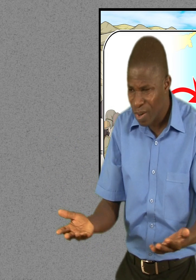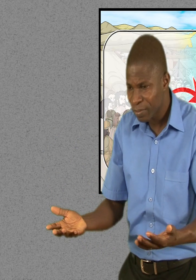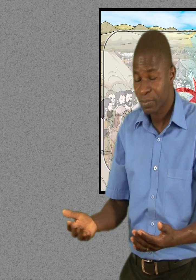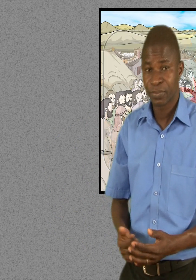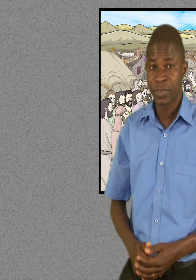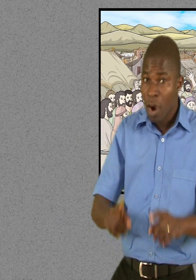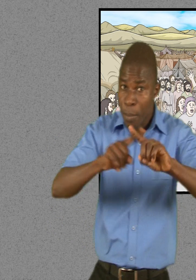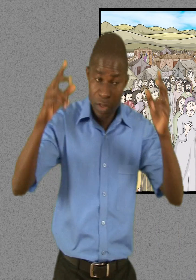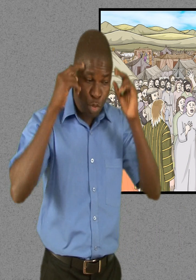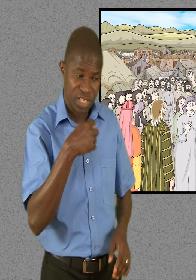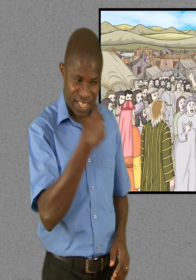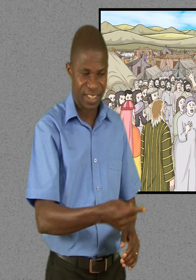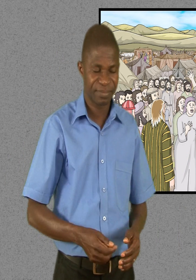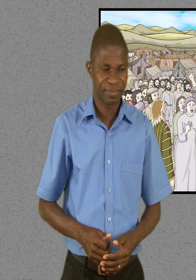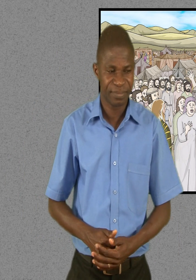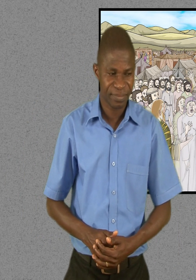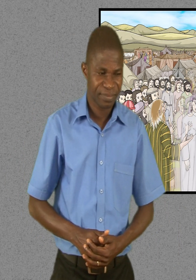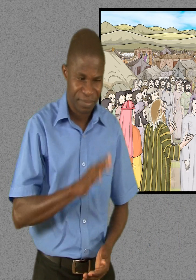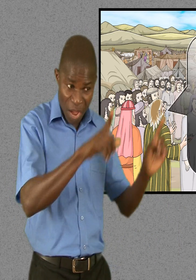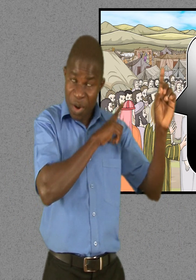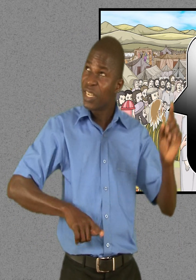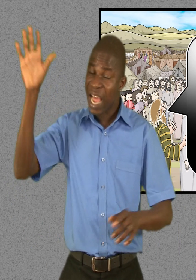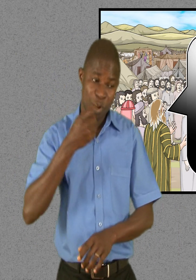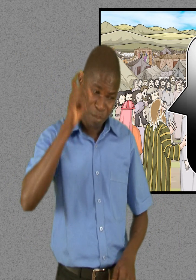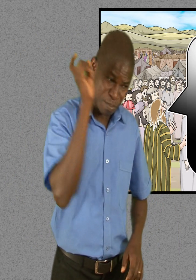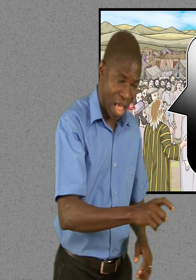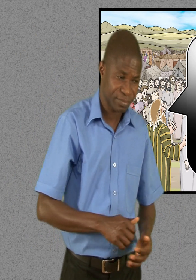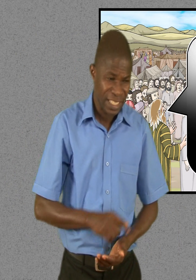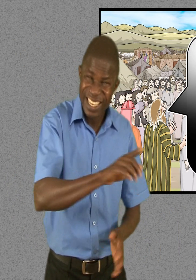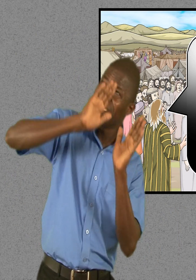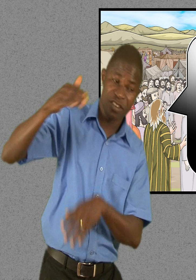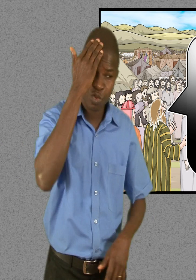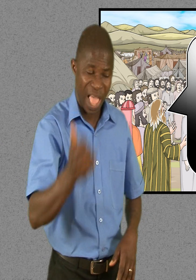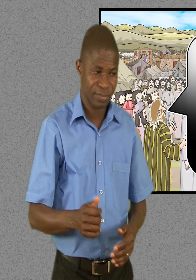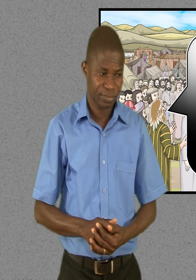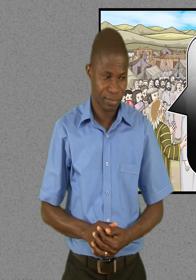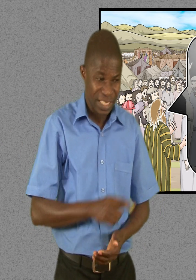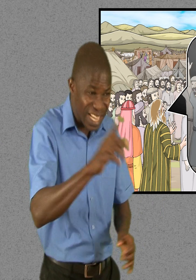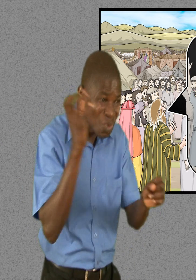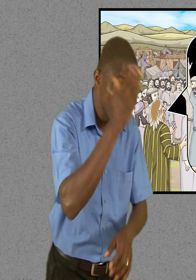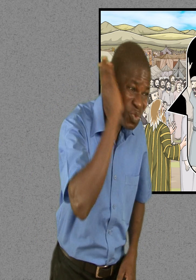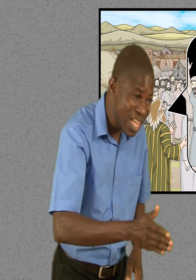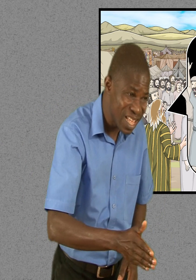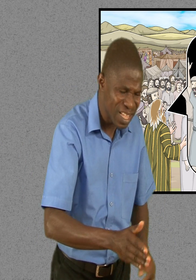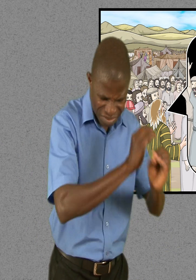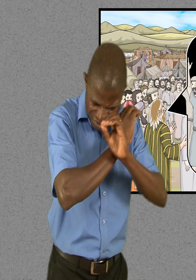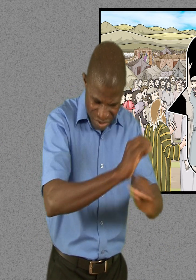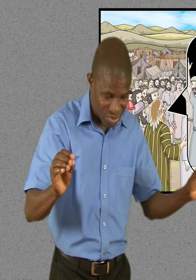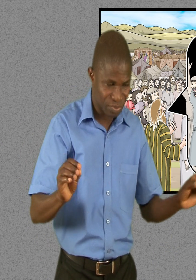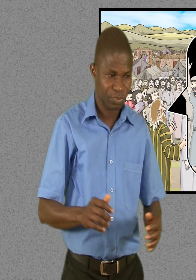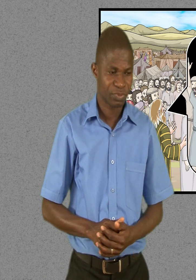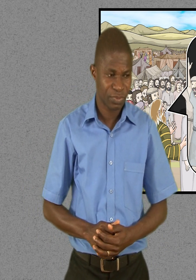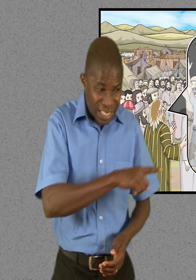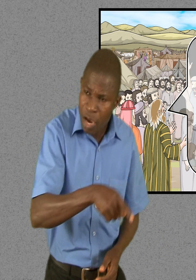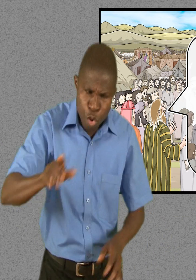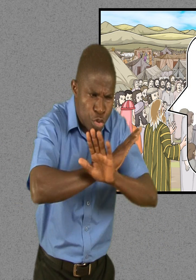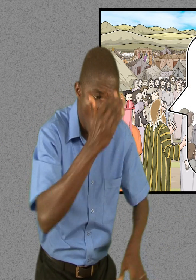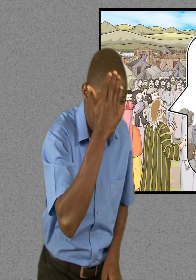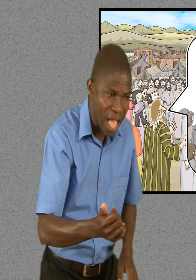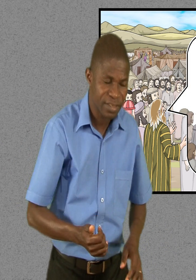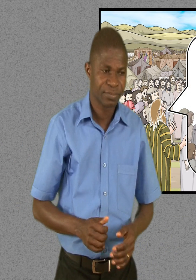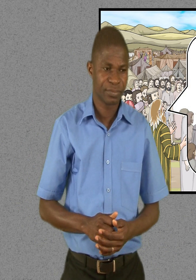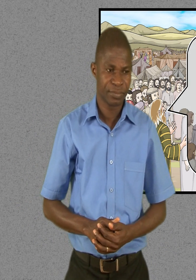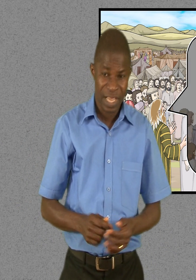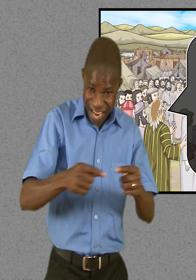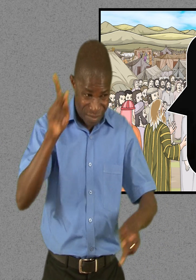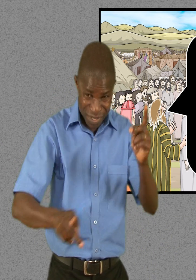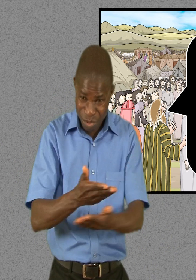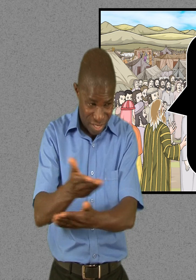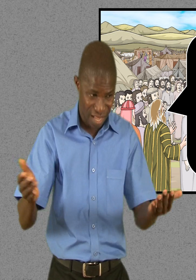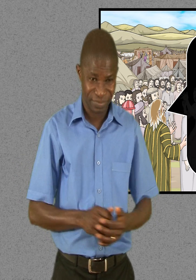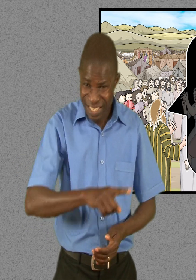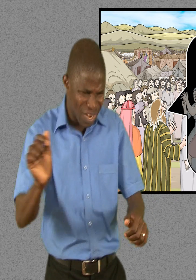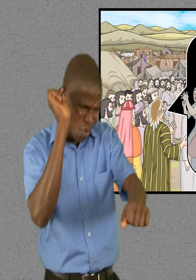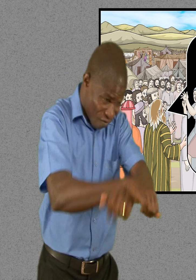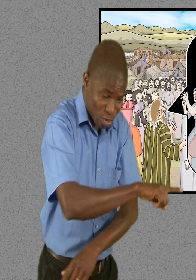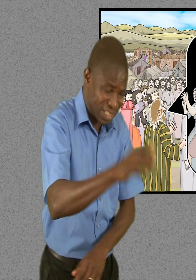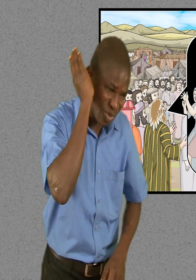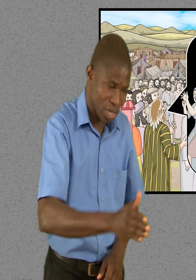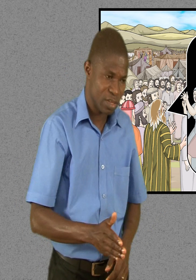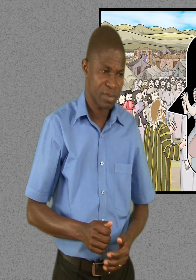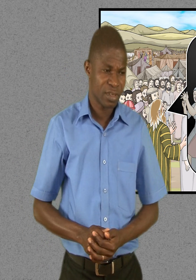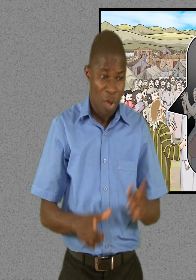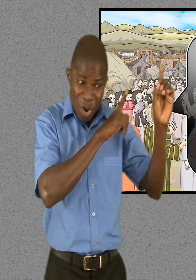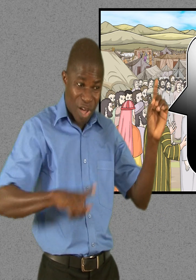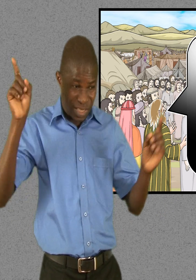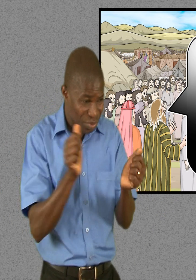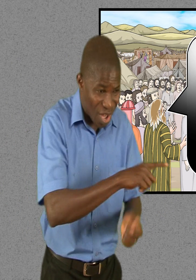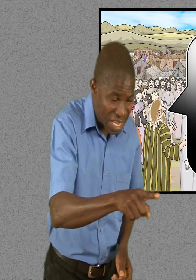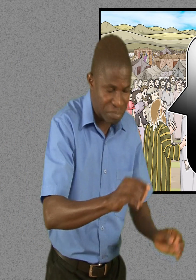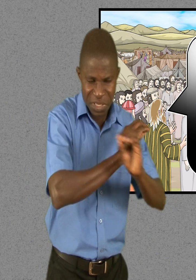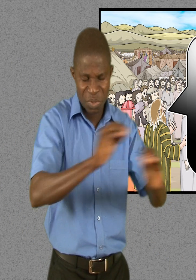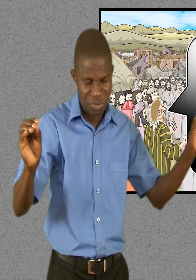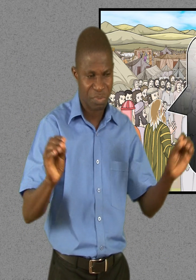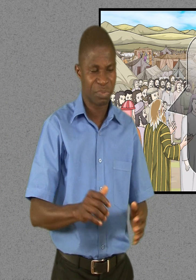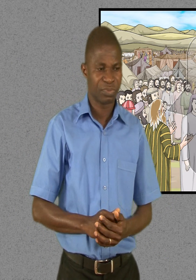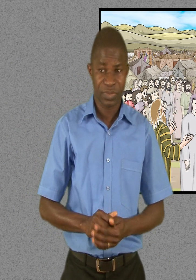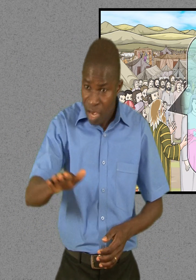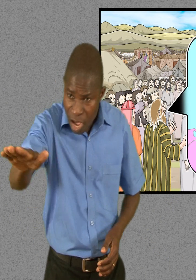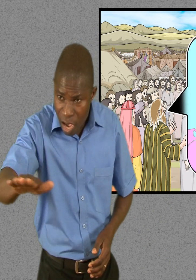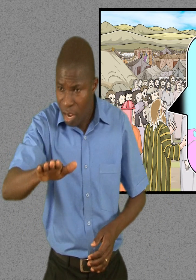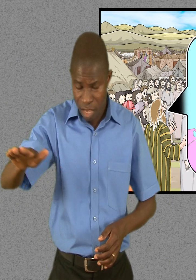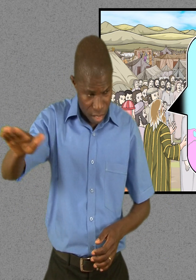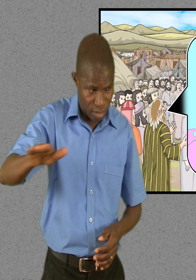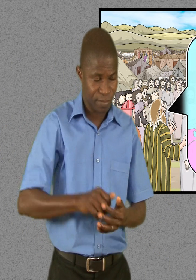But Moses said, “Why are you transgressing the commandment of the LORD? This will not succeed! Do not go up, lest you be struck down by your enemies, because the LORD is not among you.